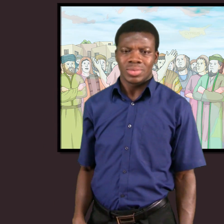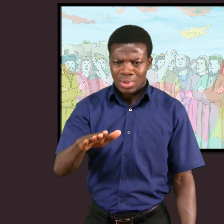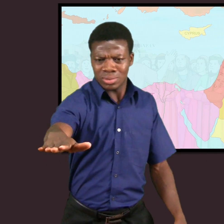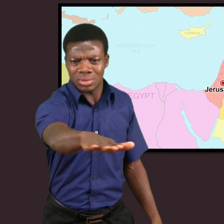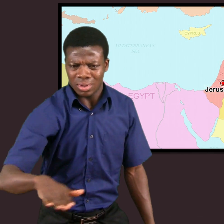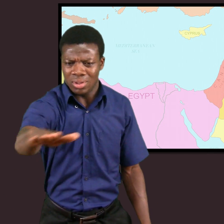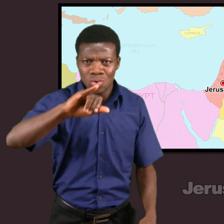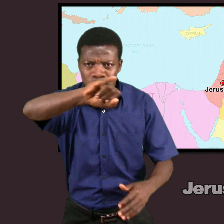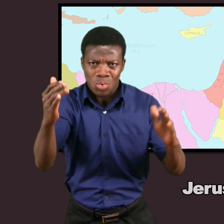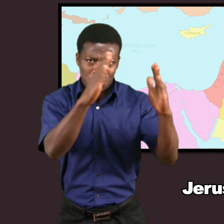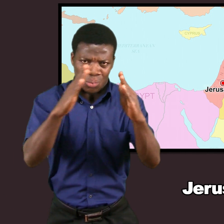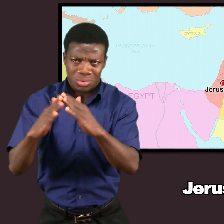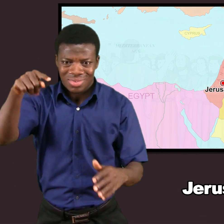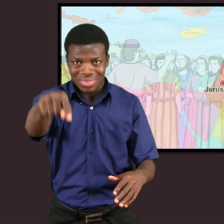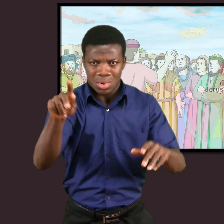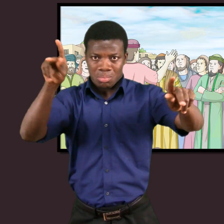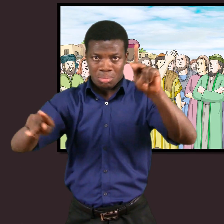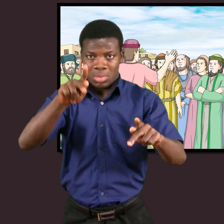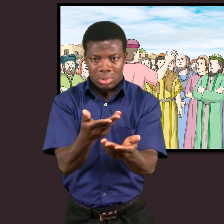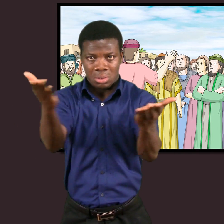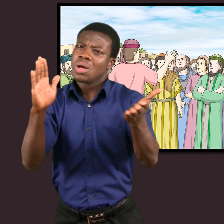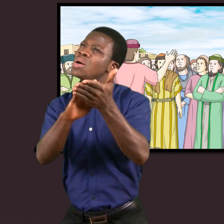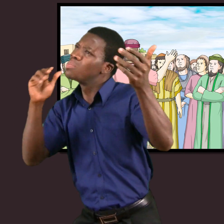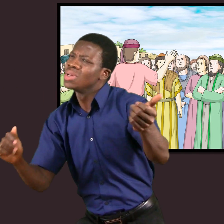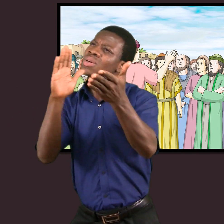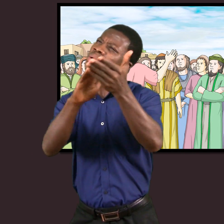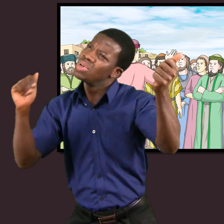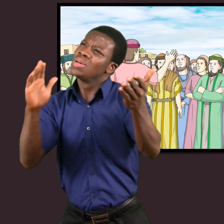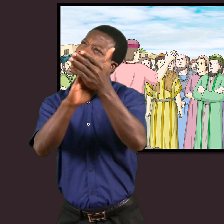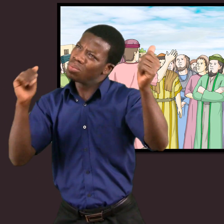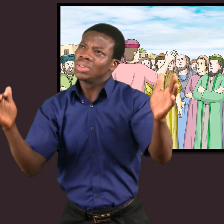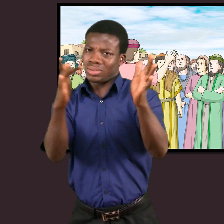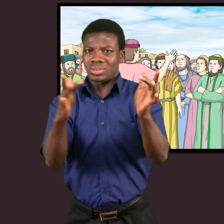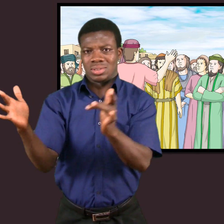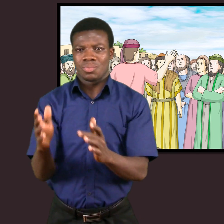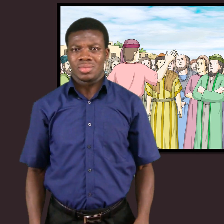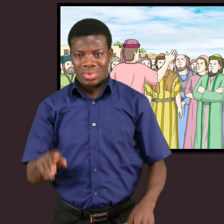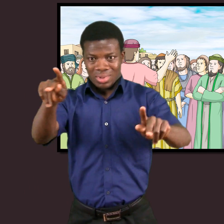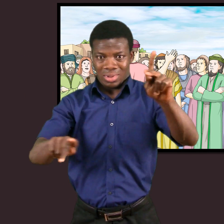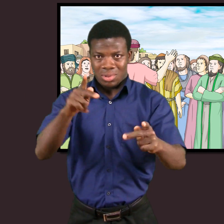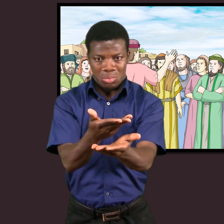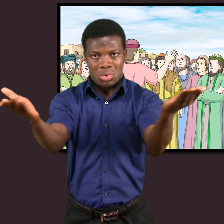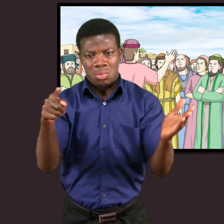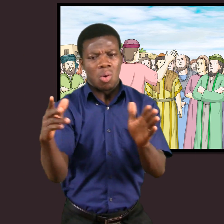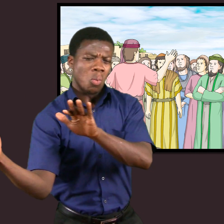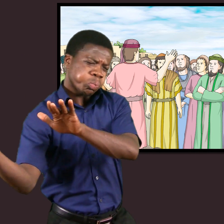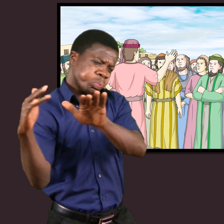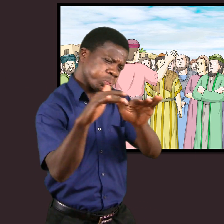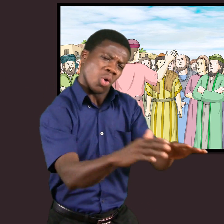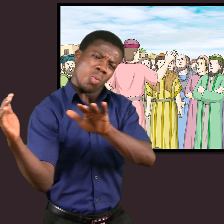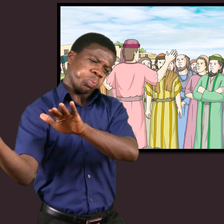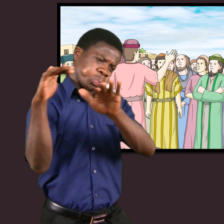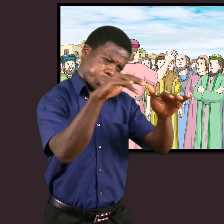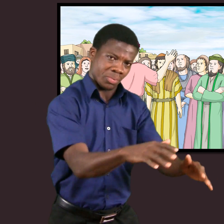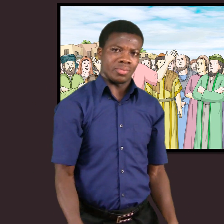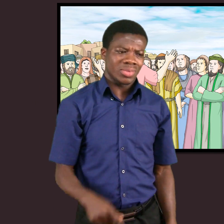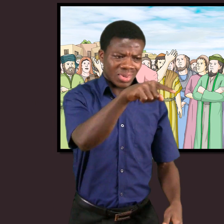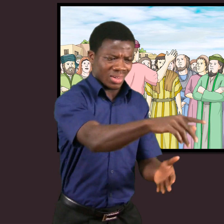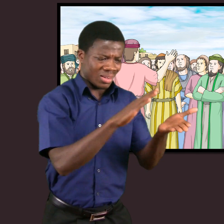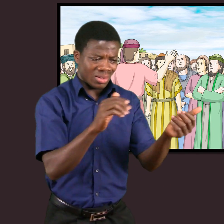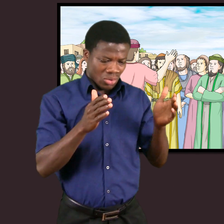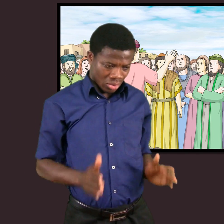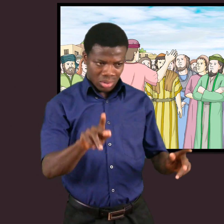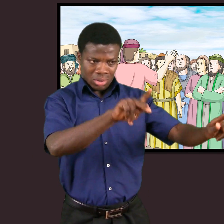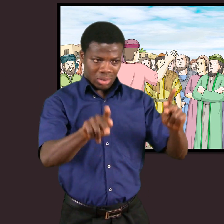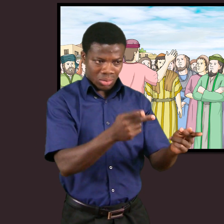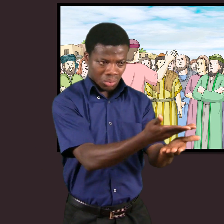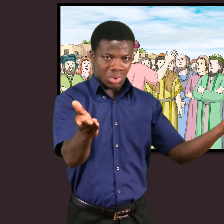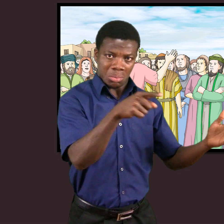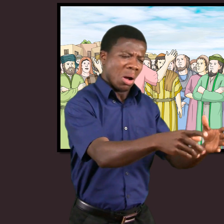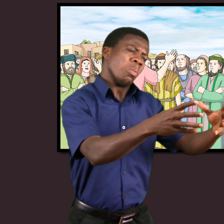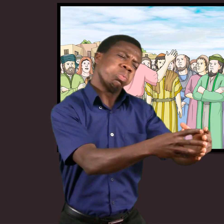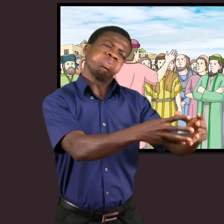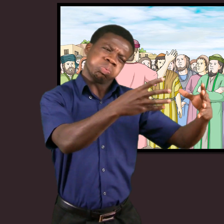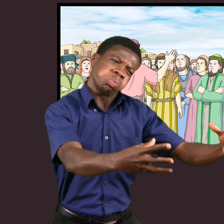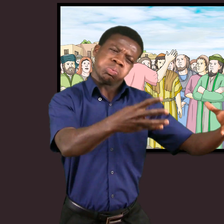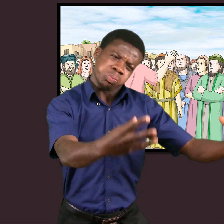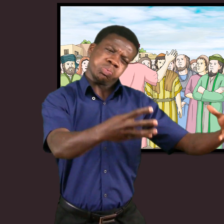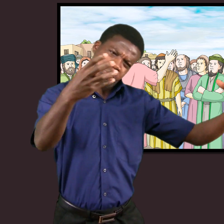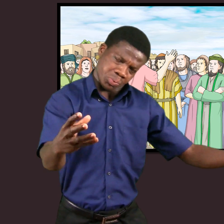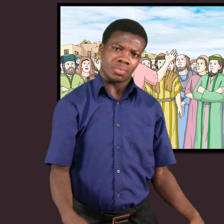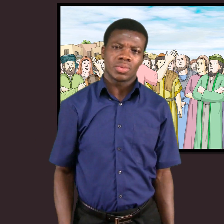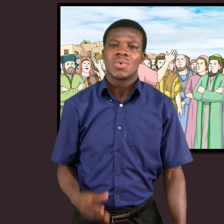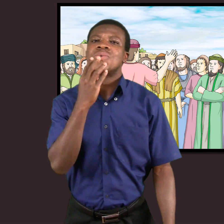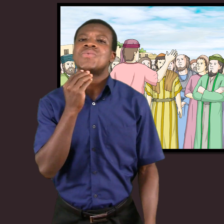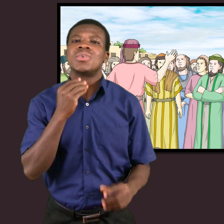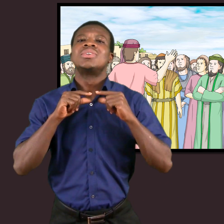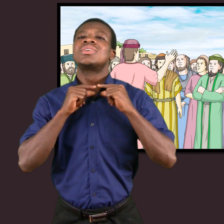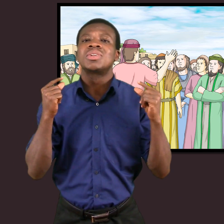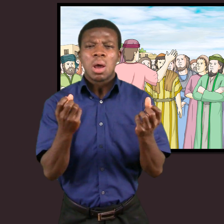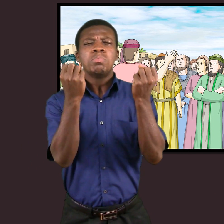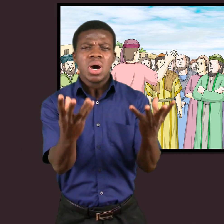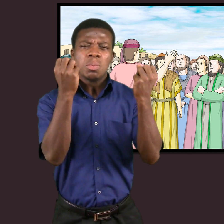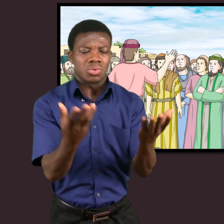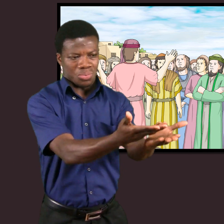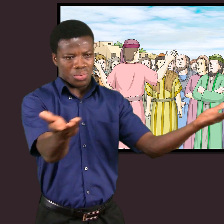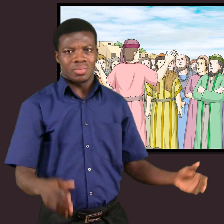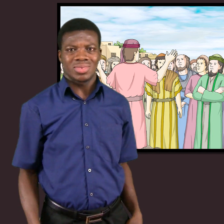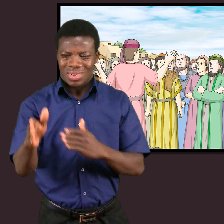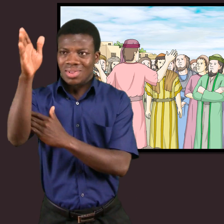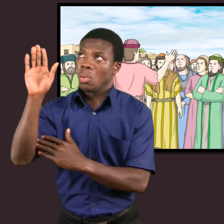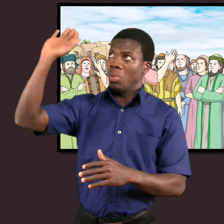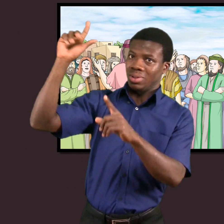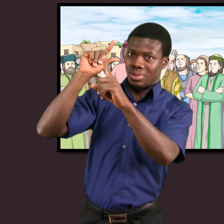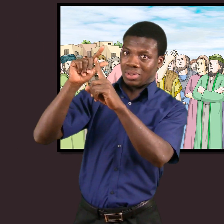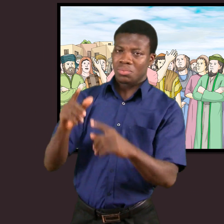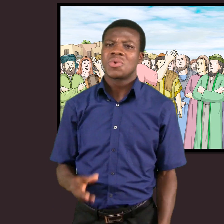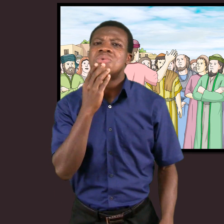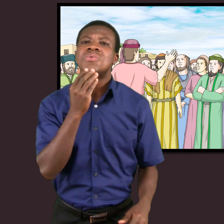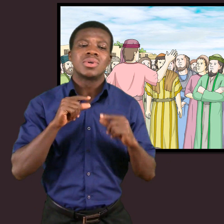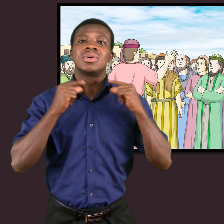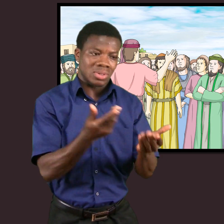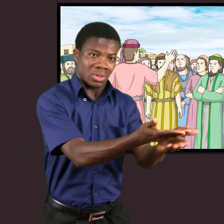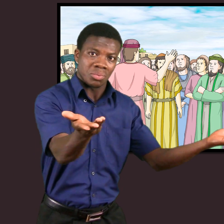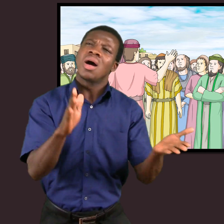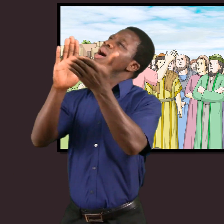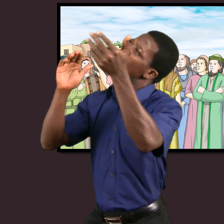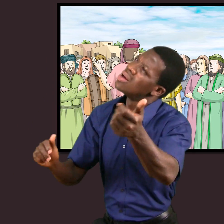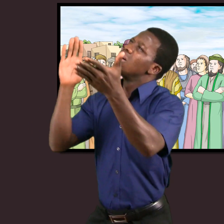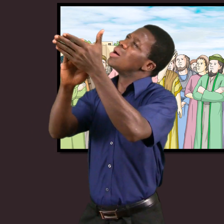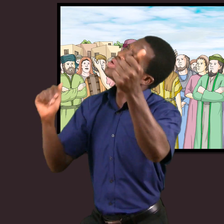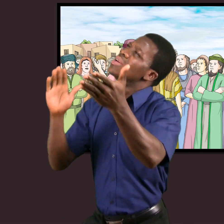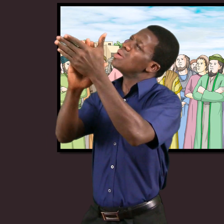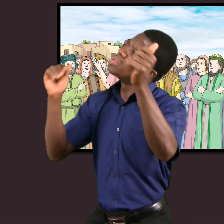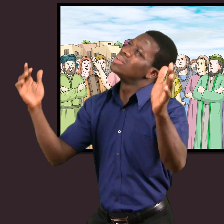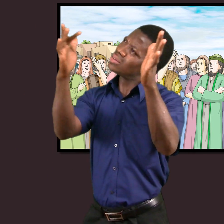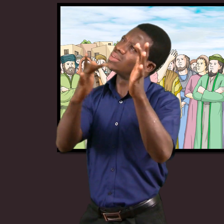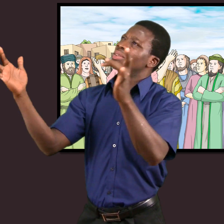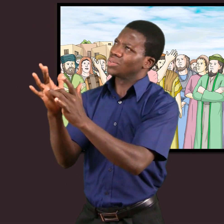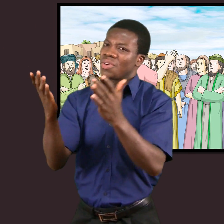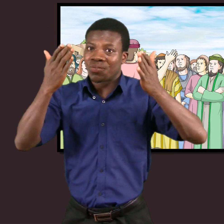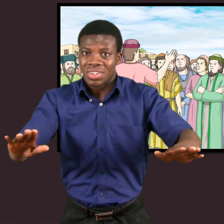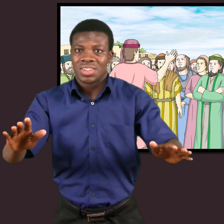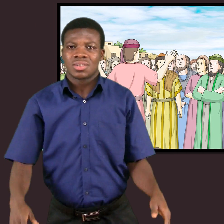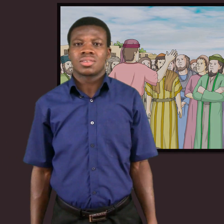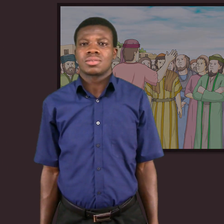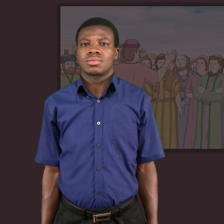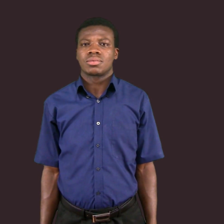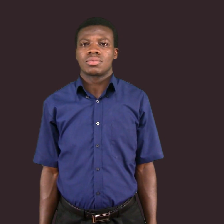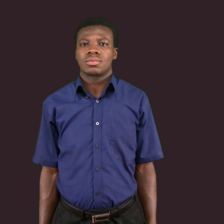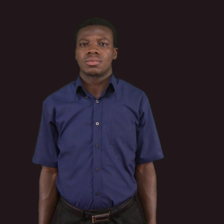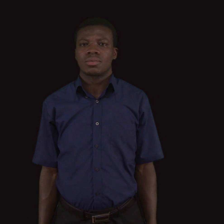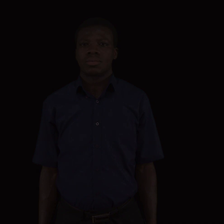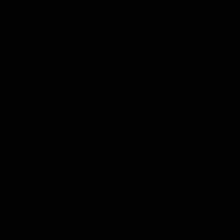The number of disciples in Jerusalem grew rapidly, and a great number of priests became obedient to the faith.